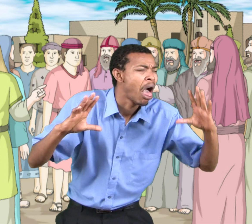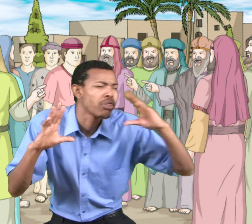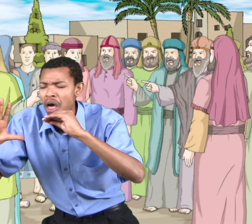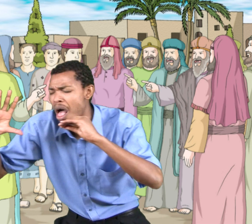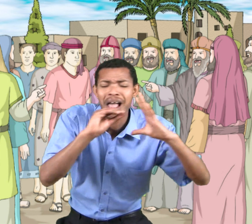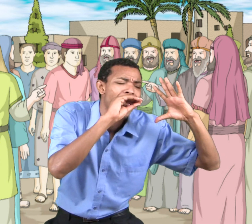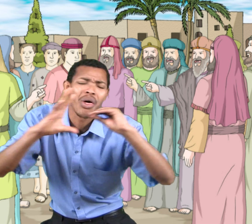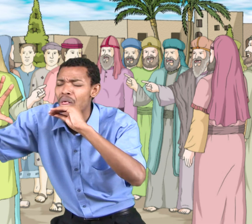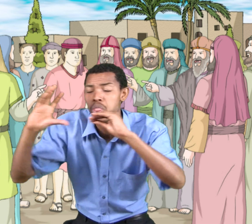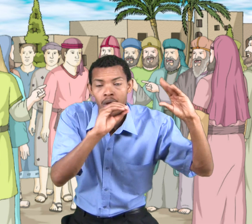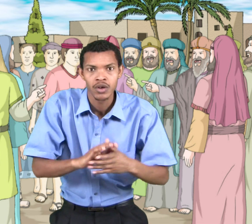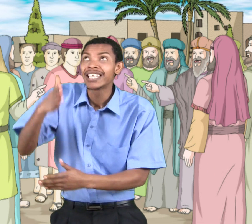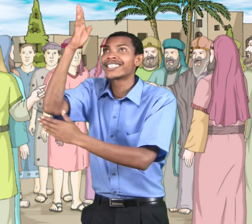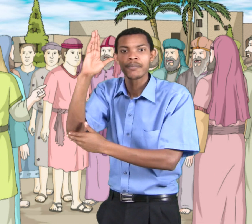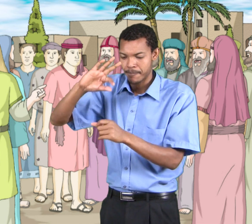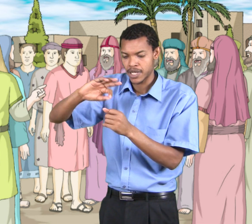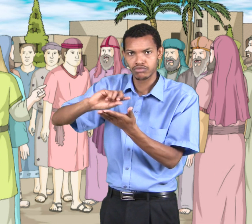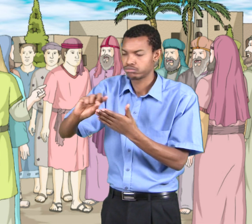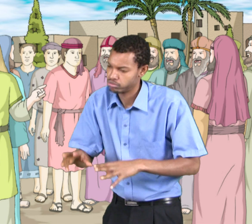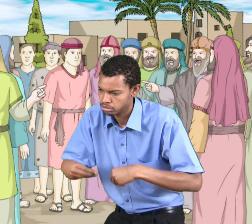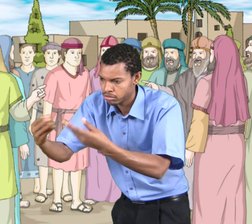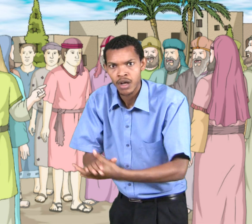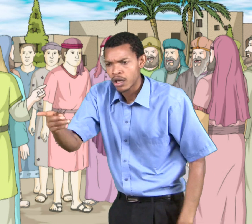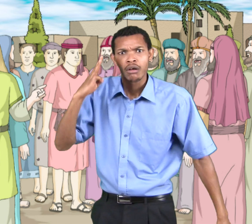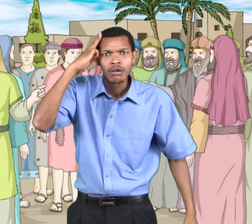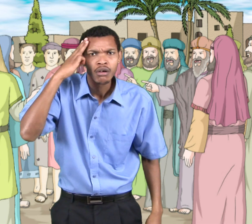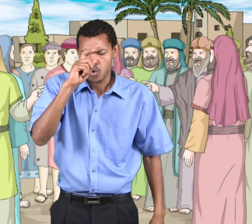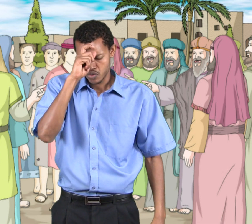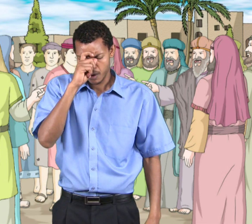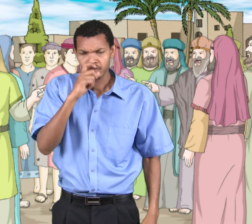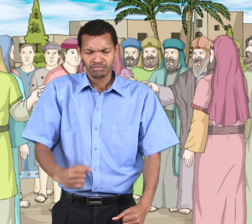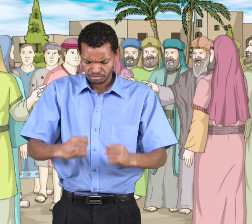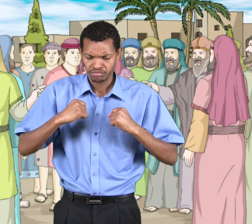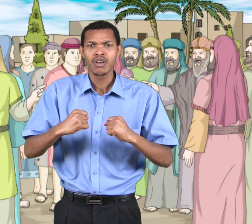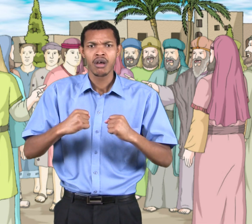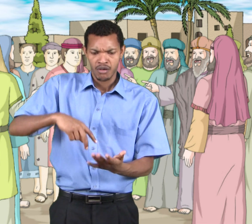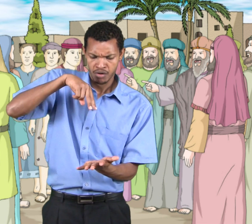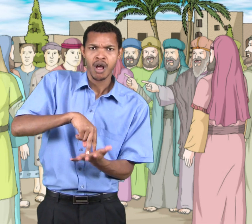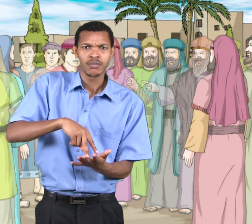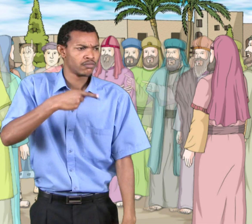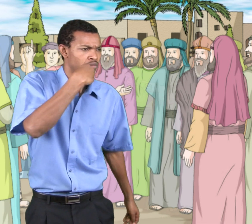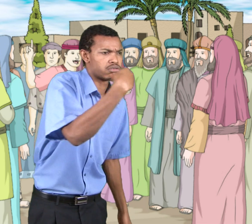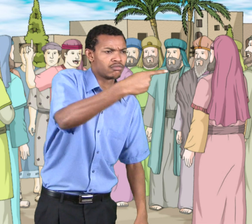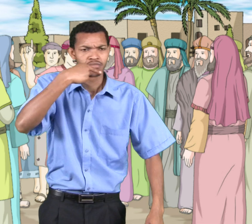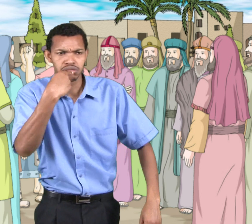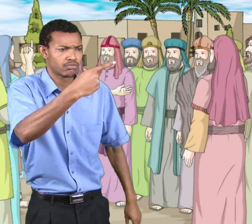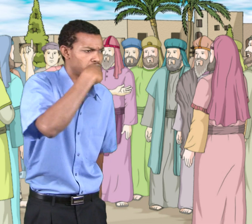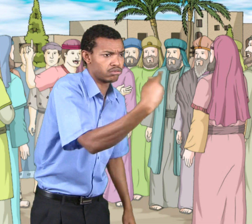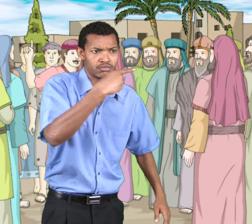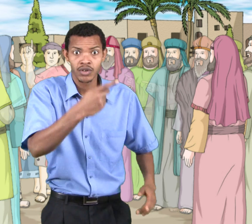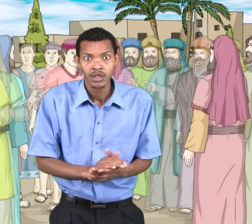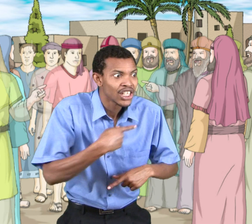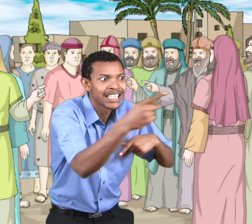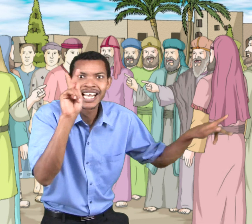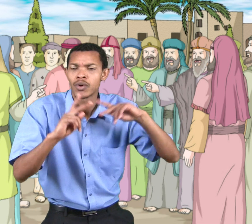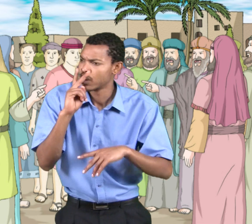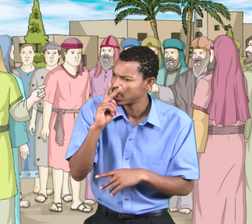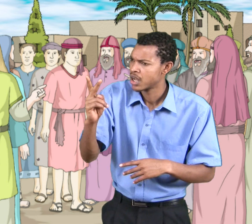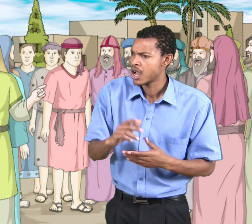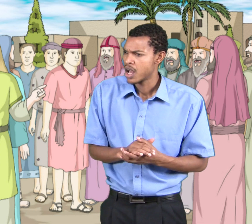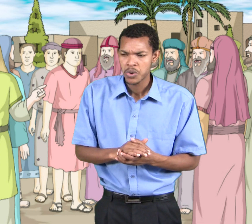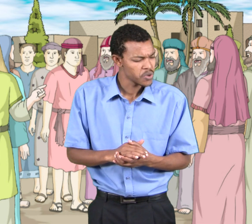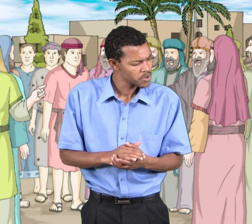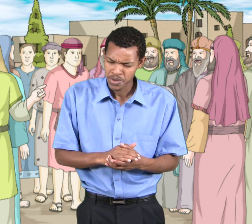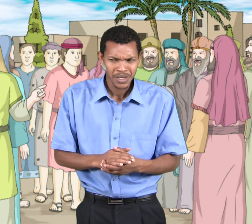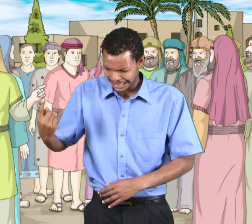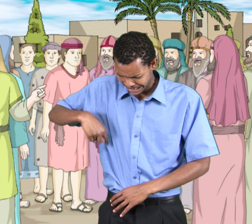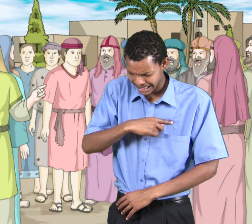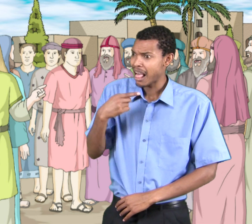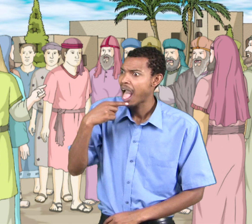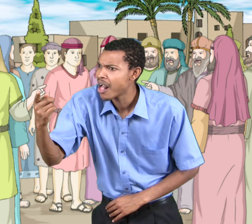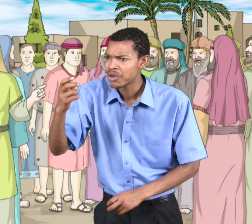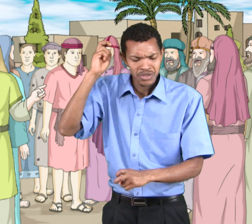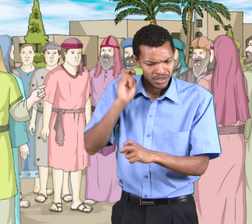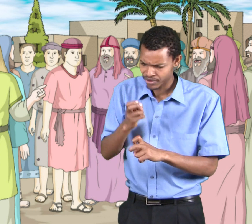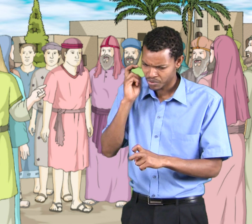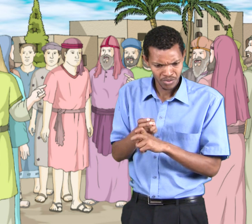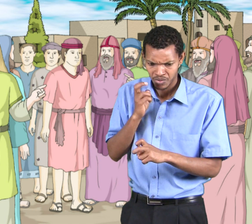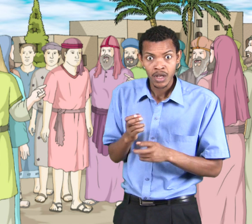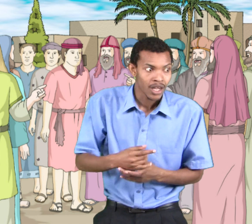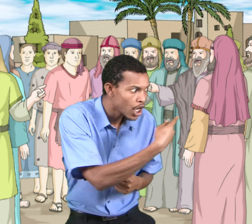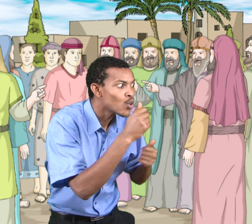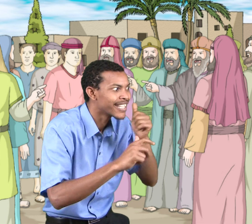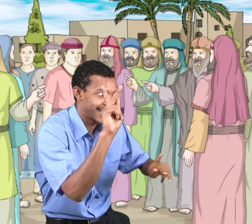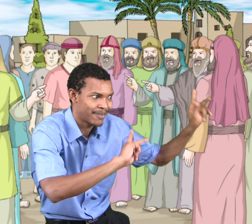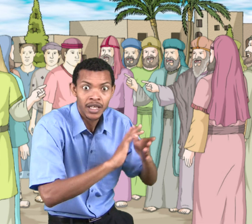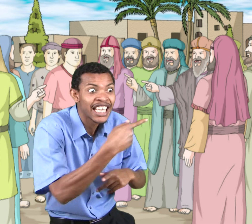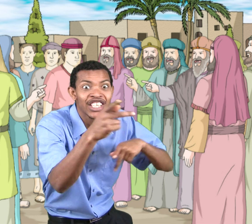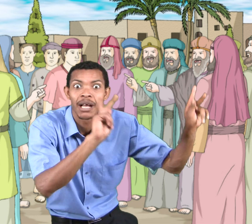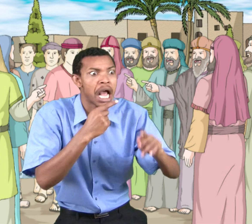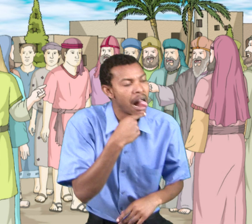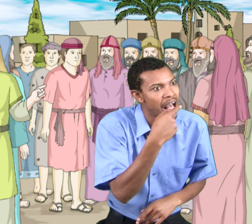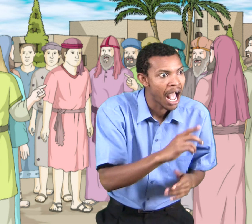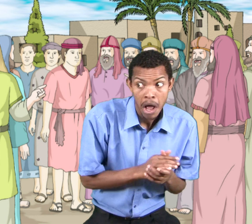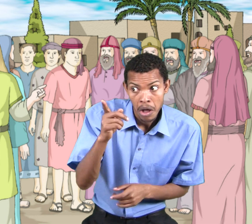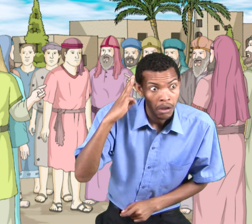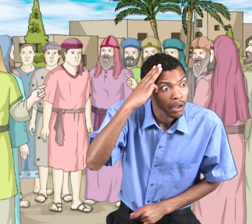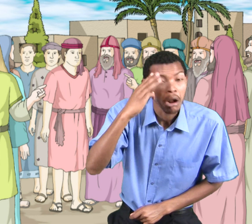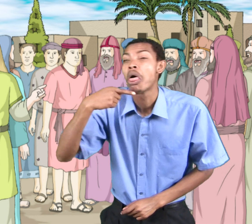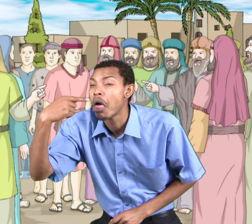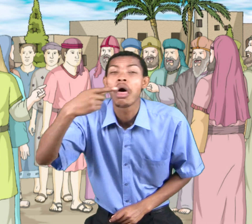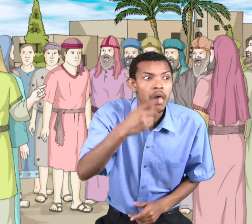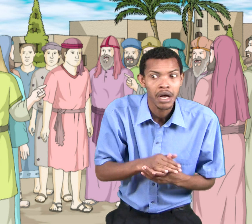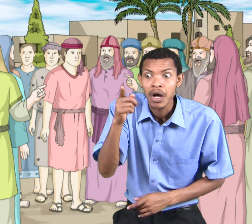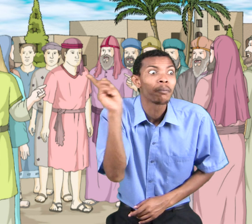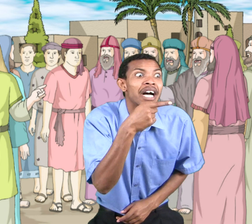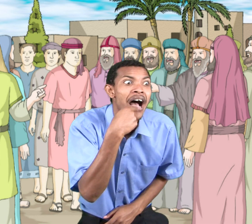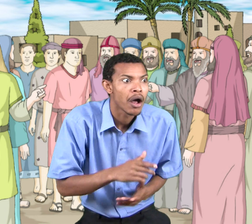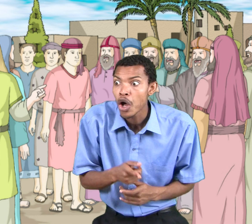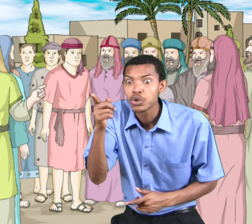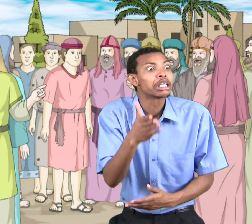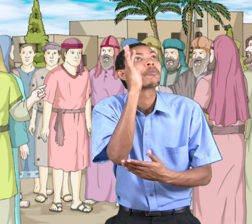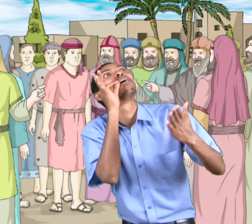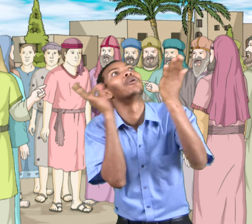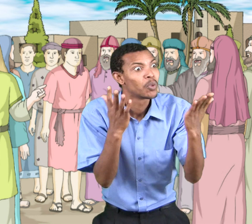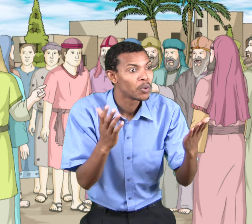They began to argue with Stephen, but they could not stand up to his wisdom or the Spirit by whom he spoke.